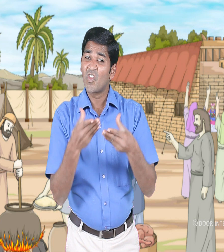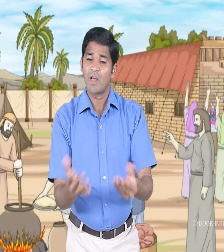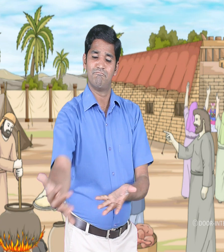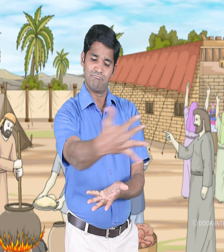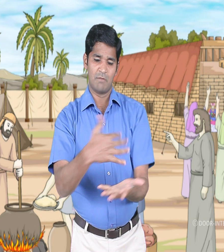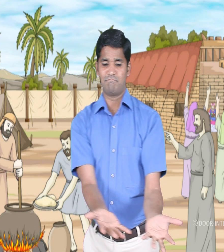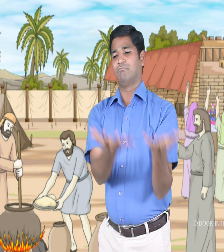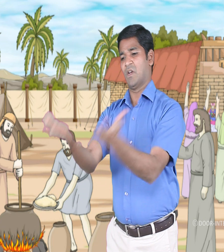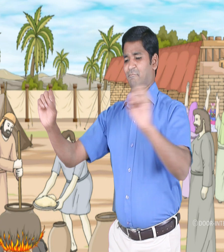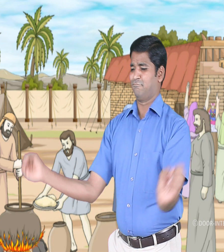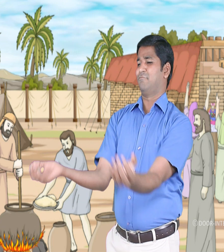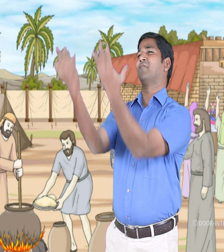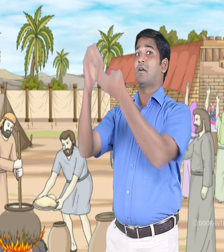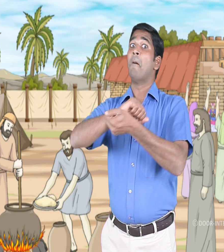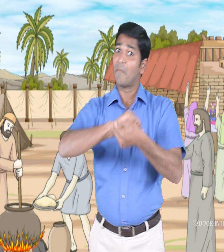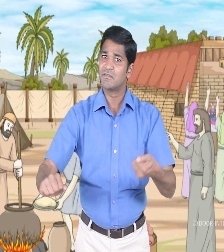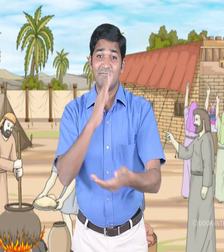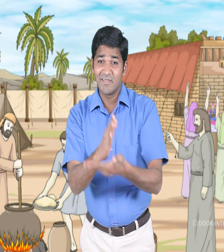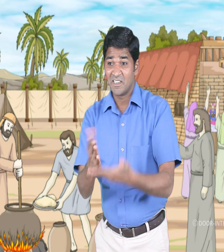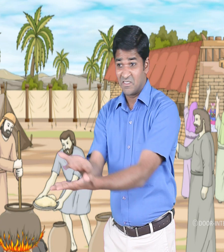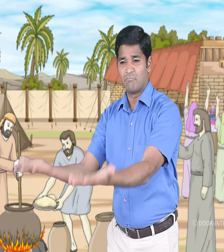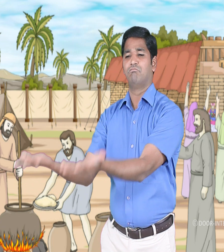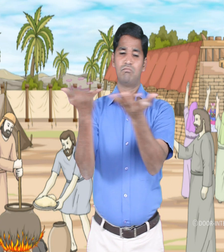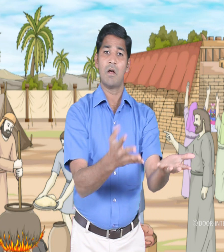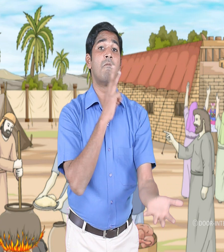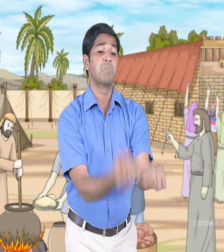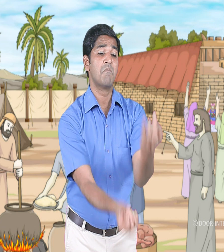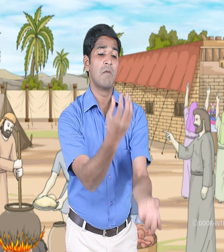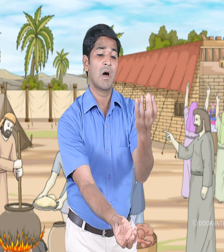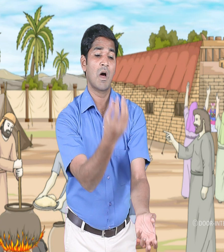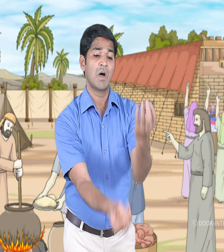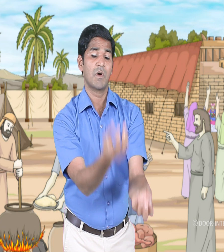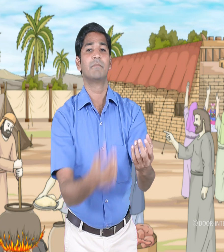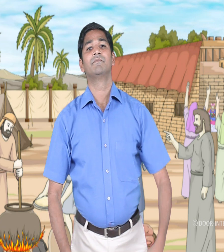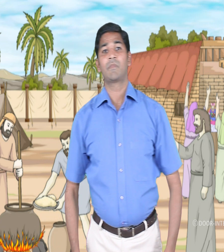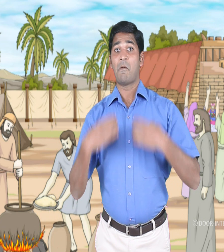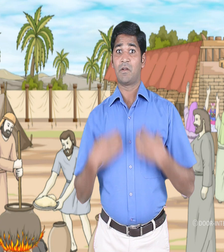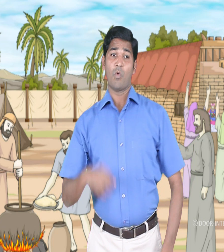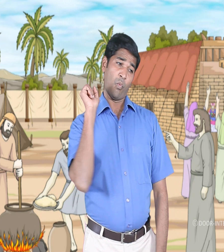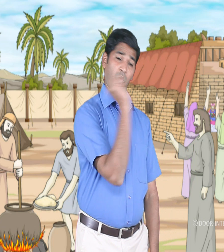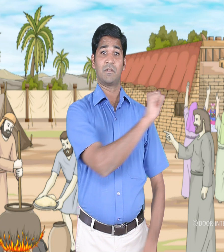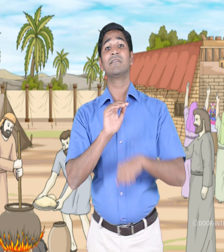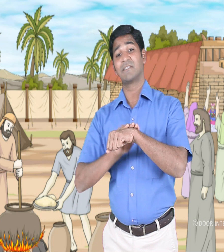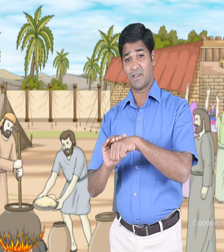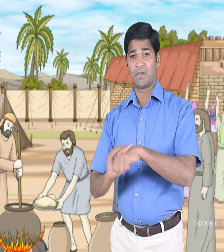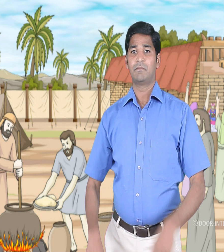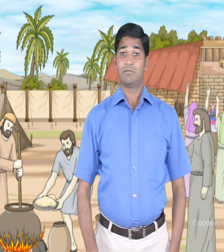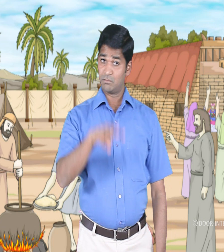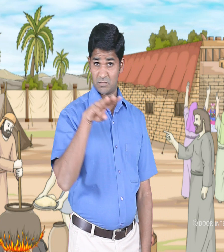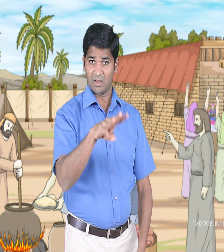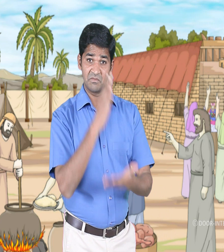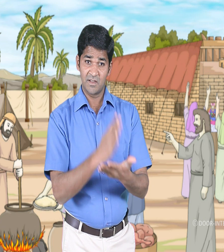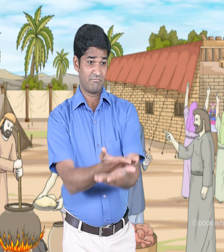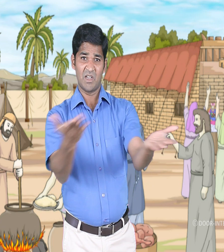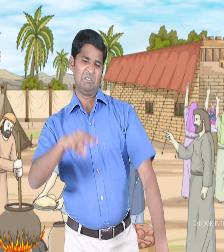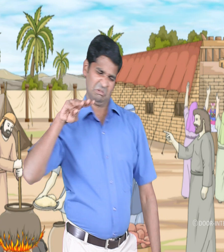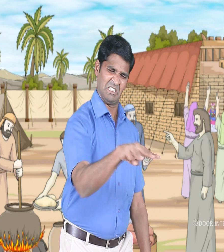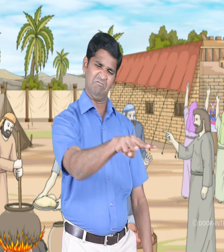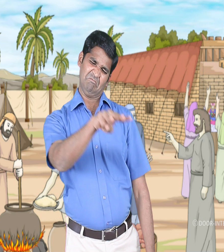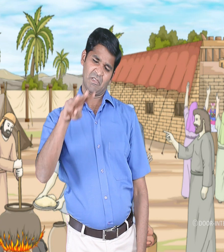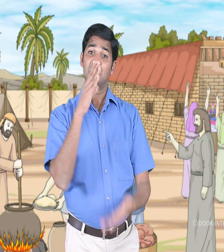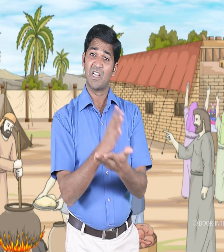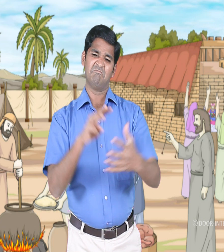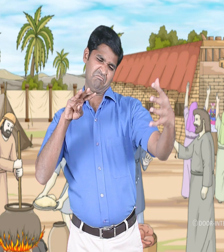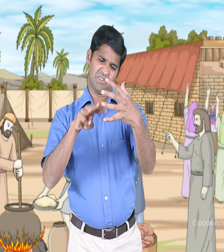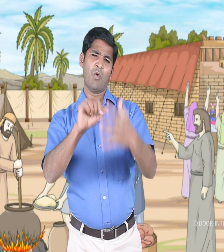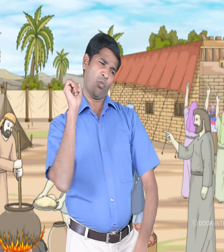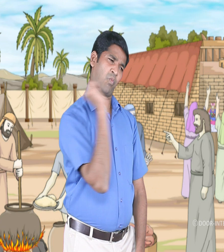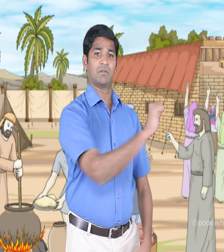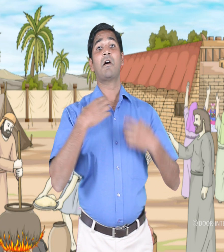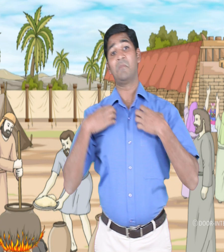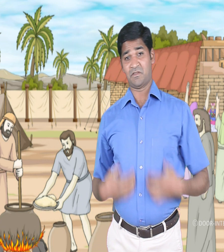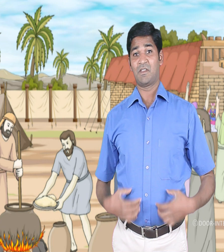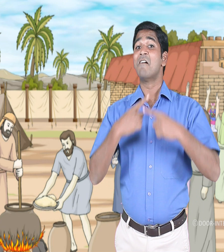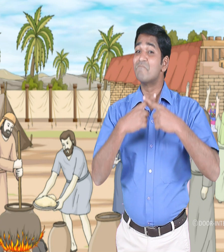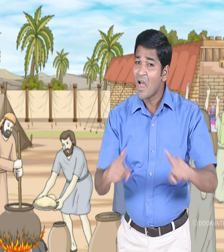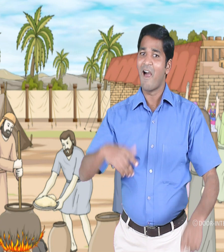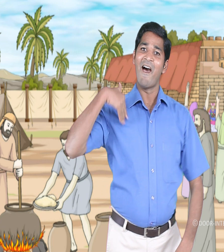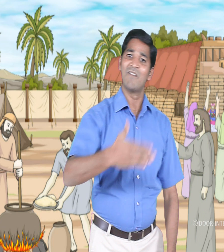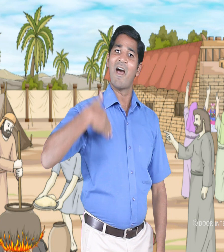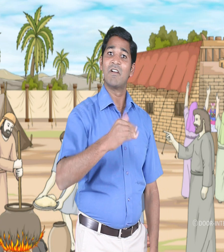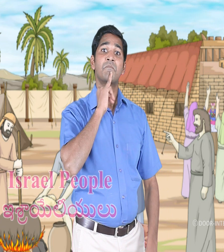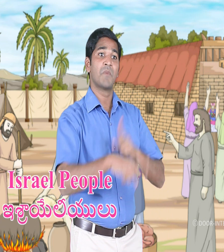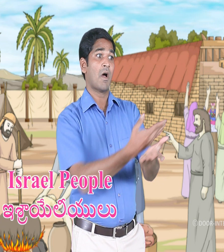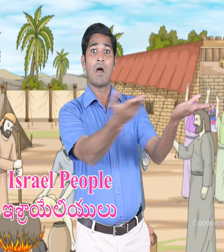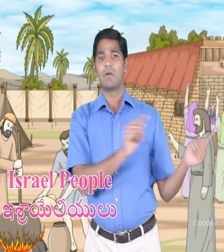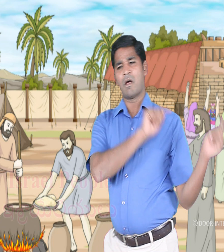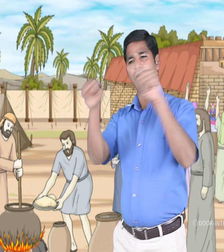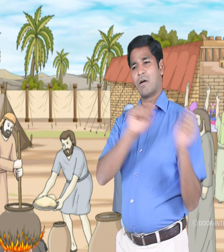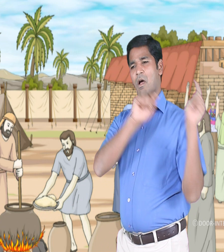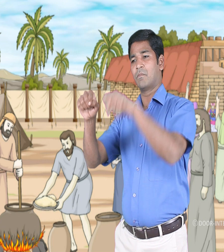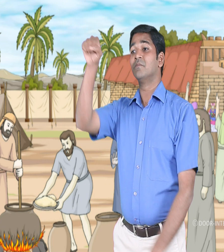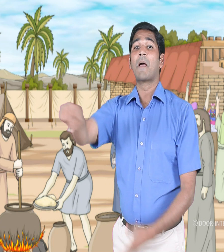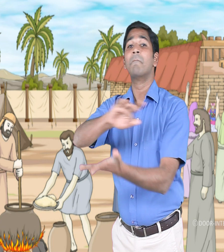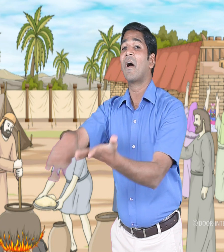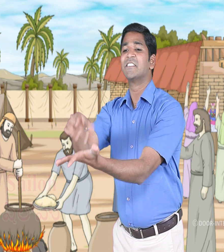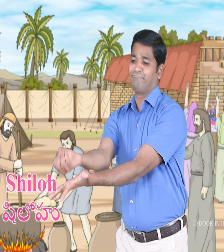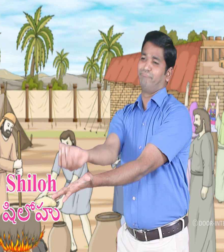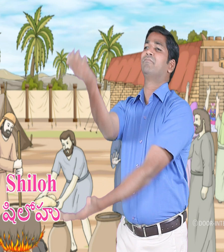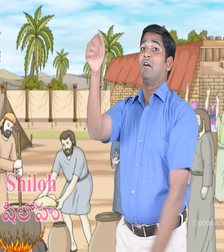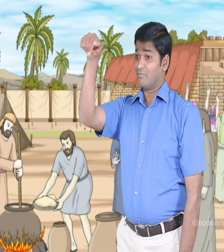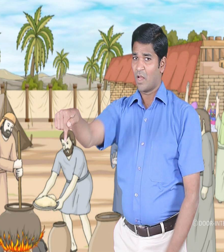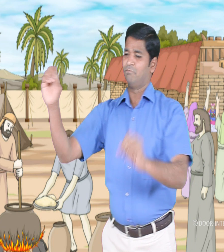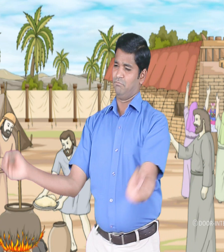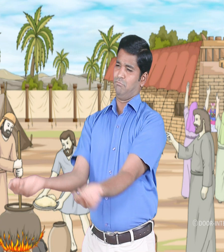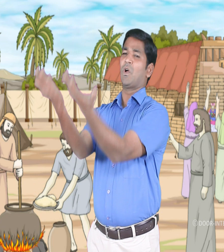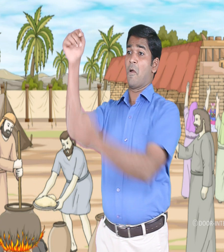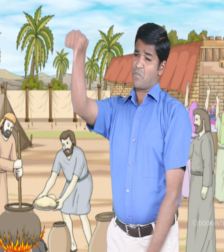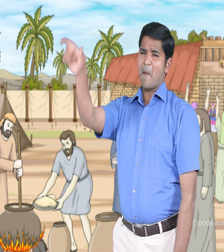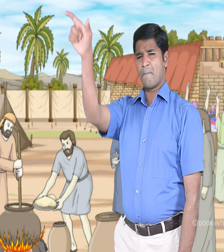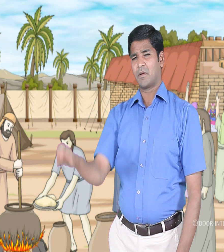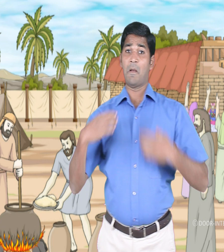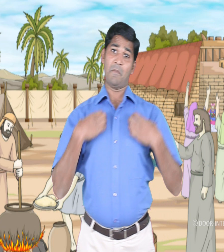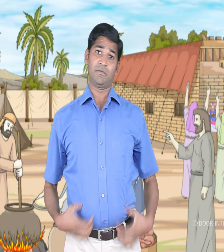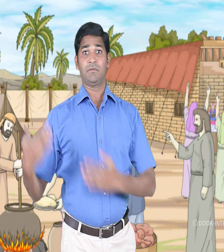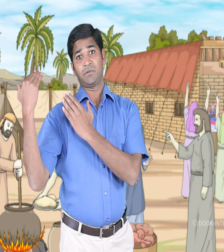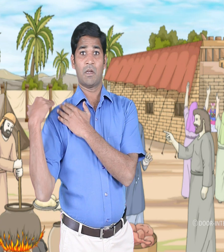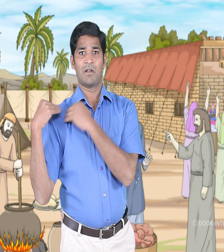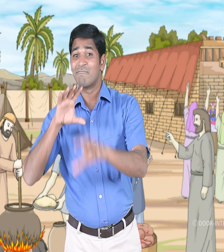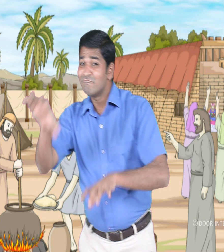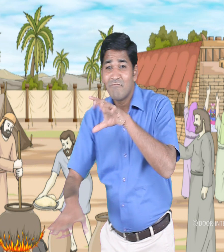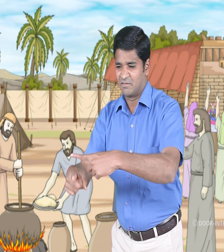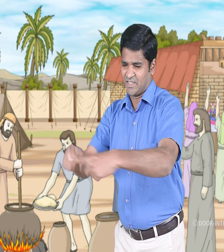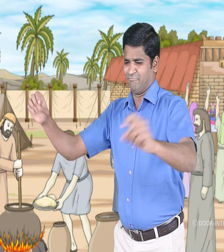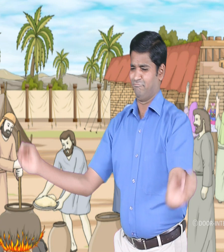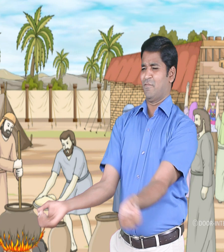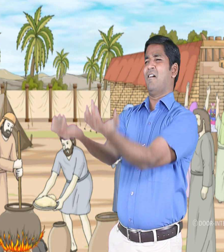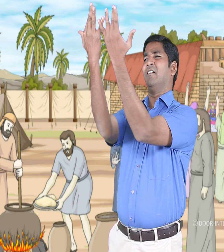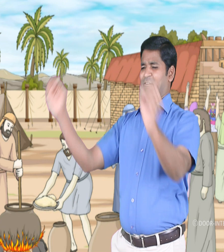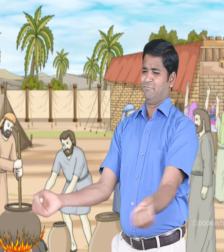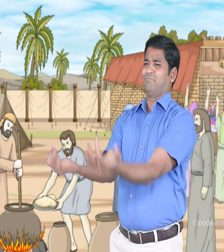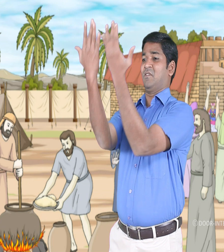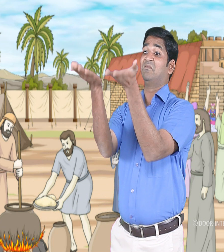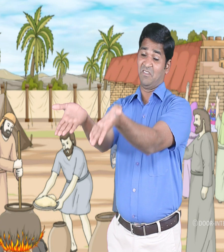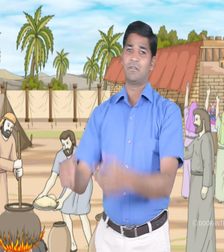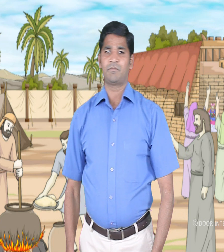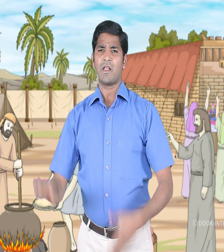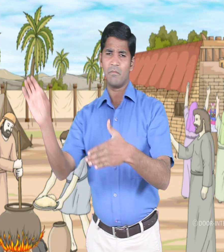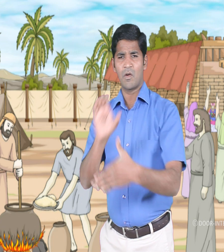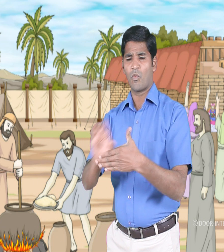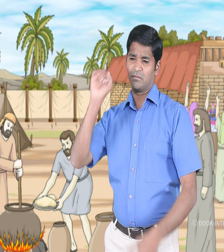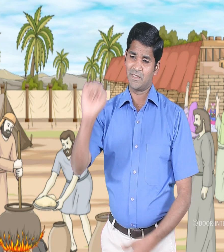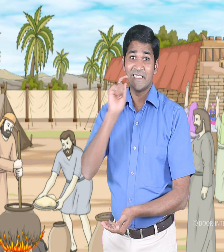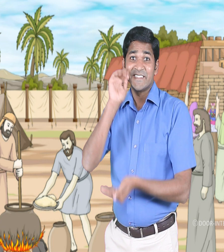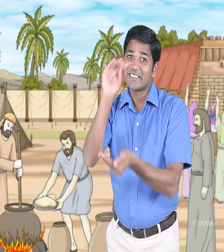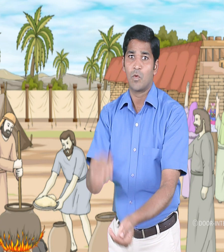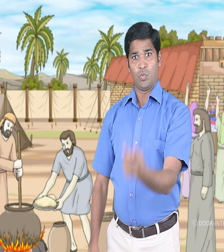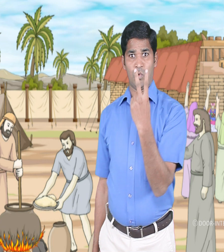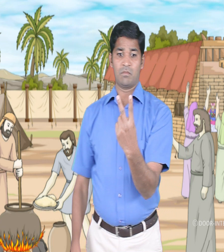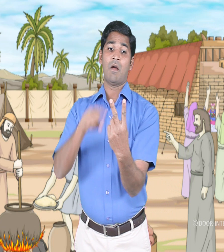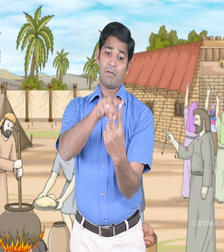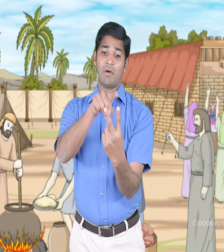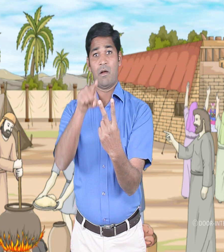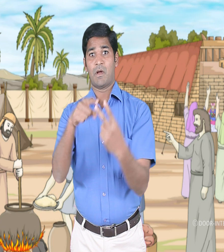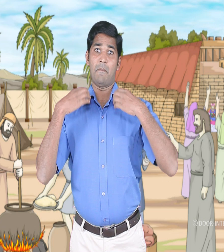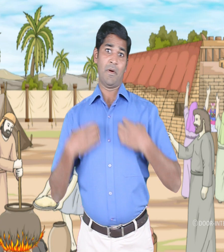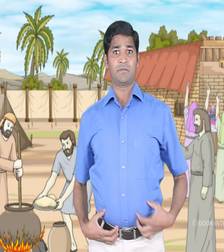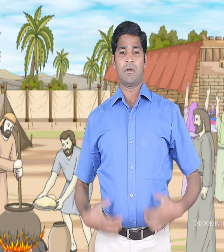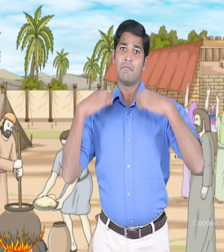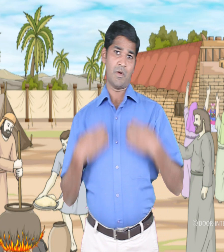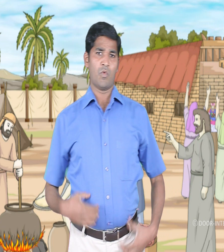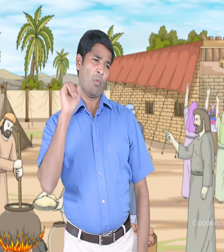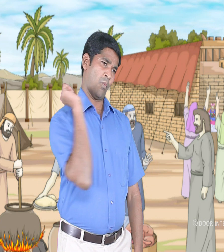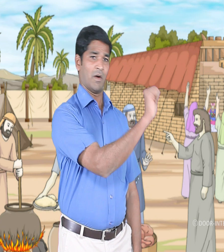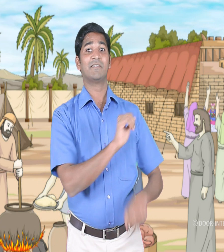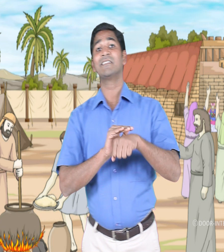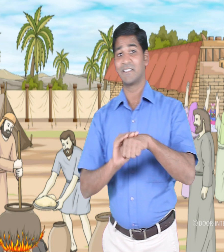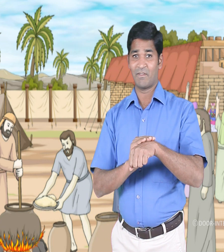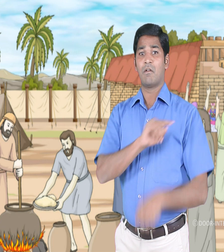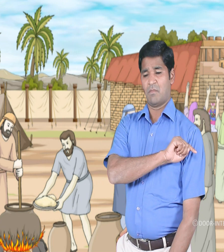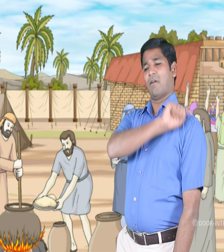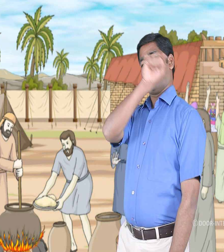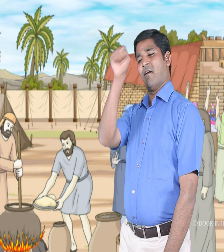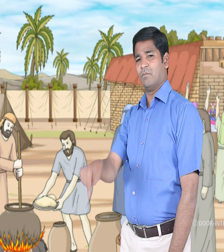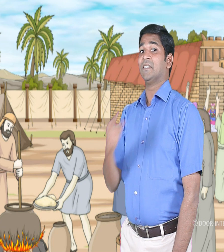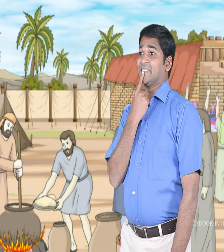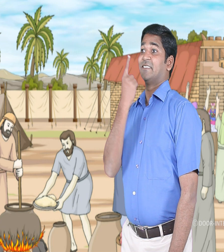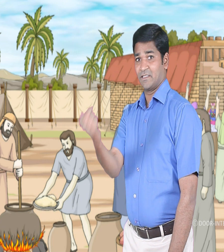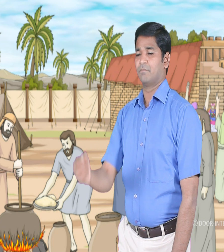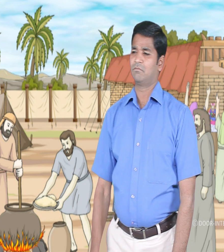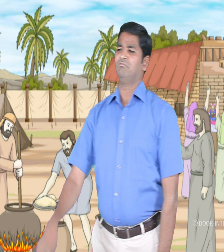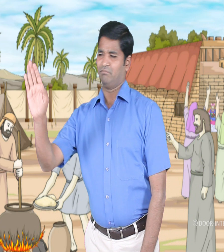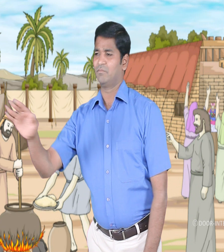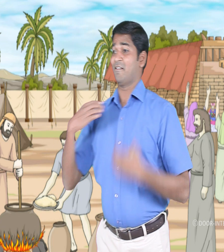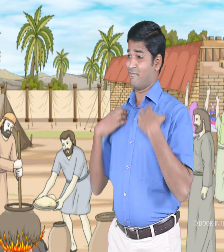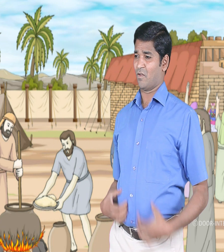When any man offered a sacrifice, the servant of the priest would come with a three-pronged meat fork while the meat was boiling and plunge it into the pan or kettle or cauldron or cooking pot.